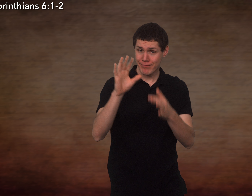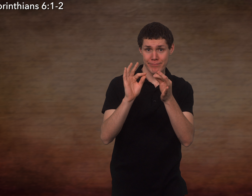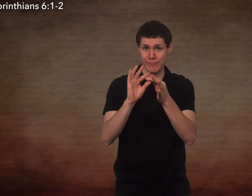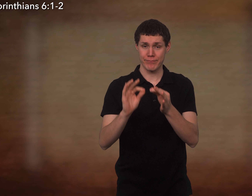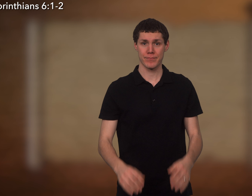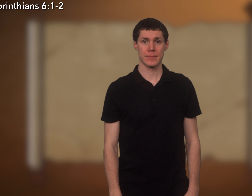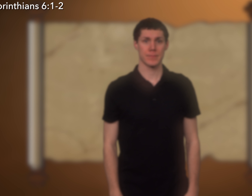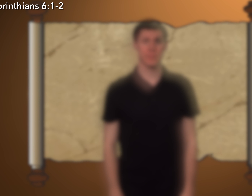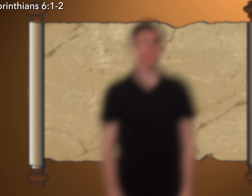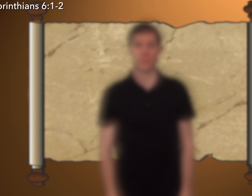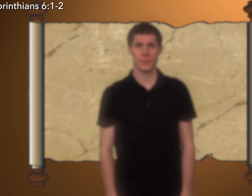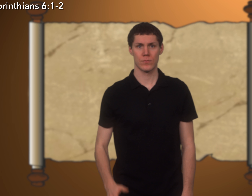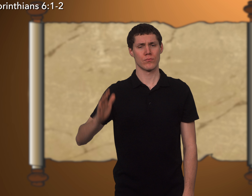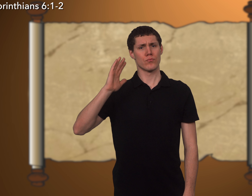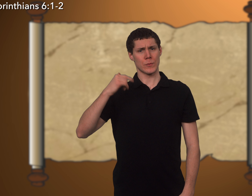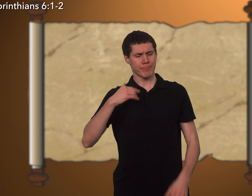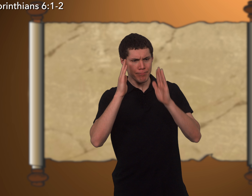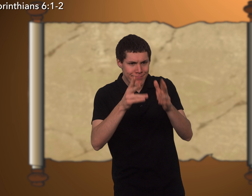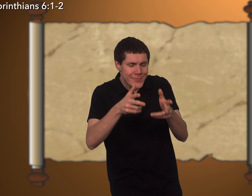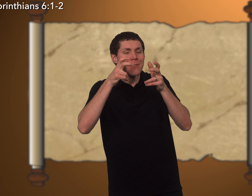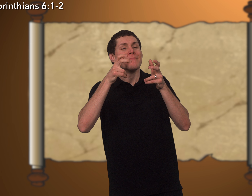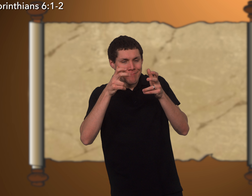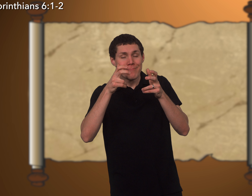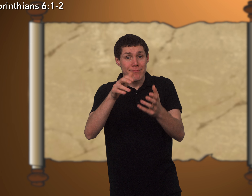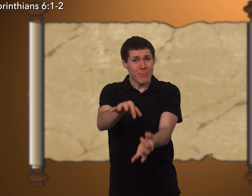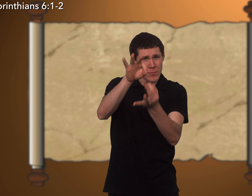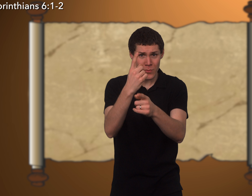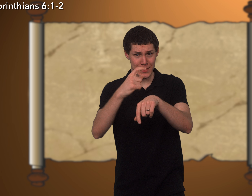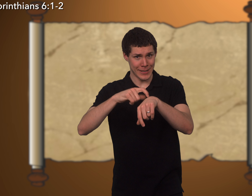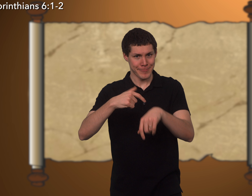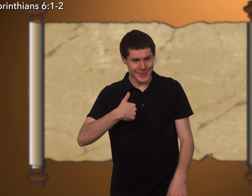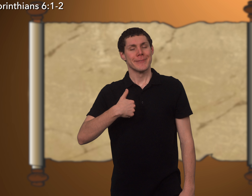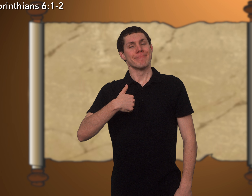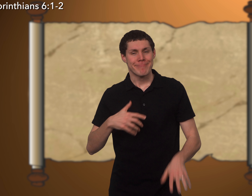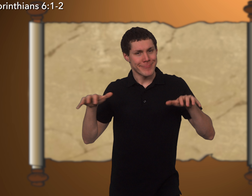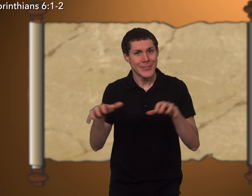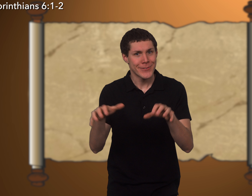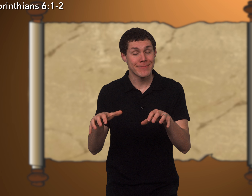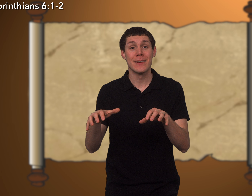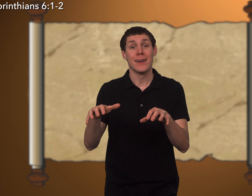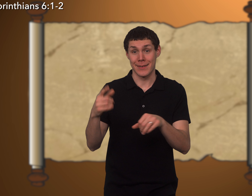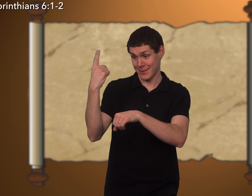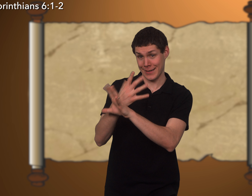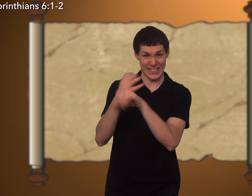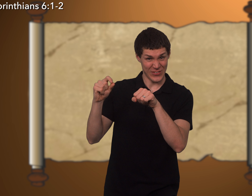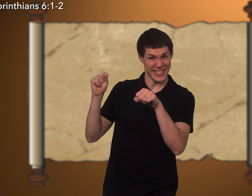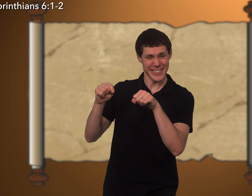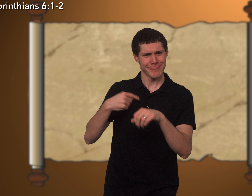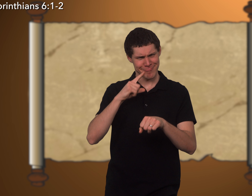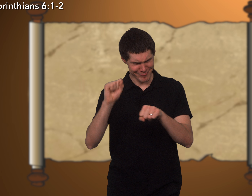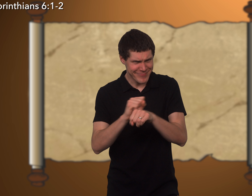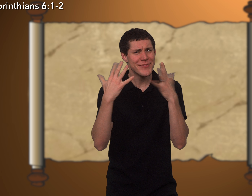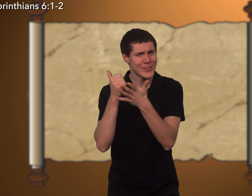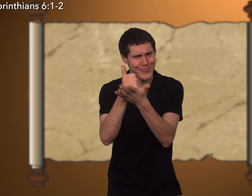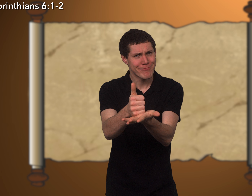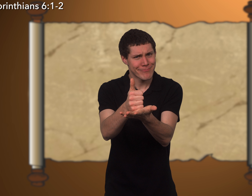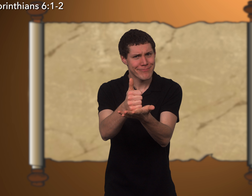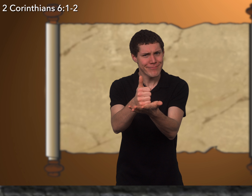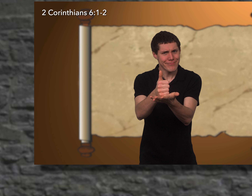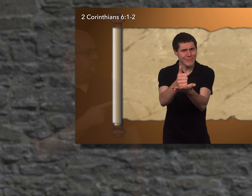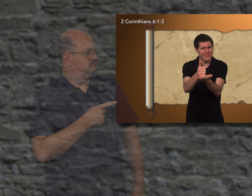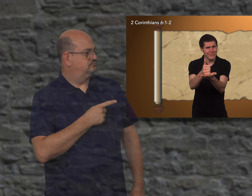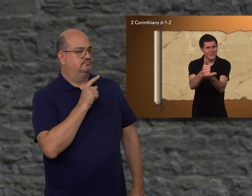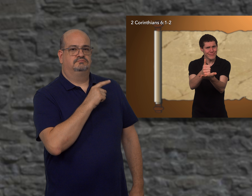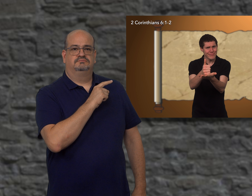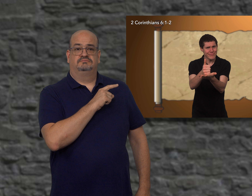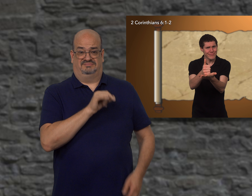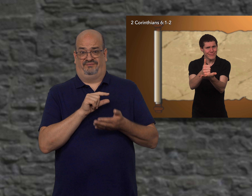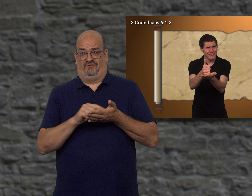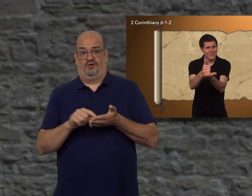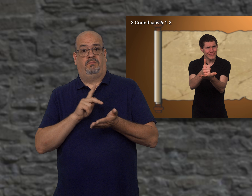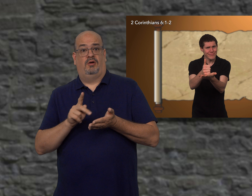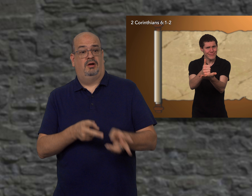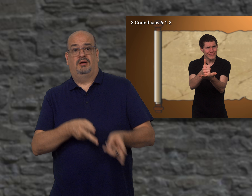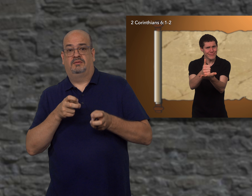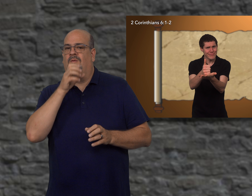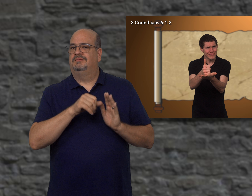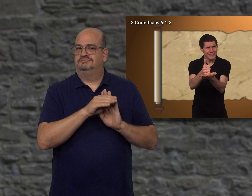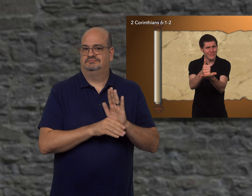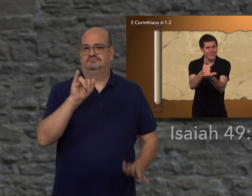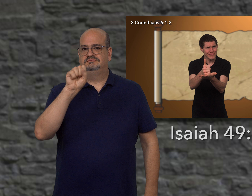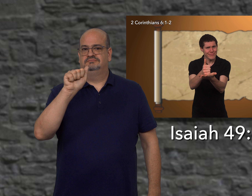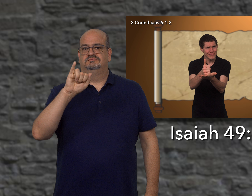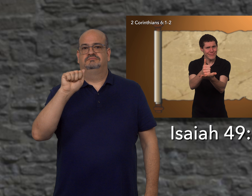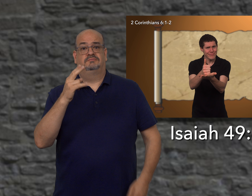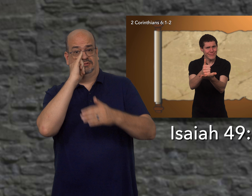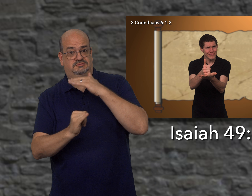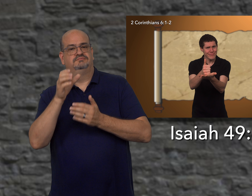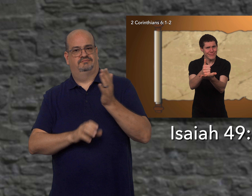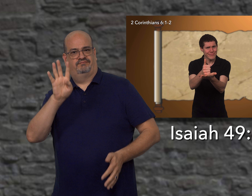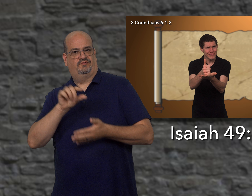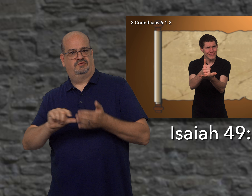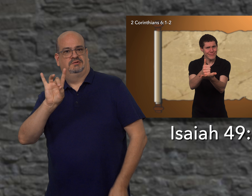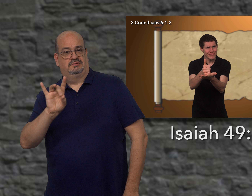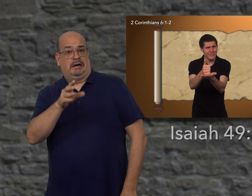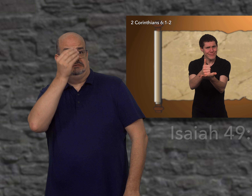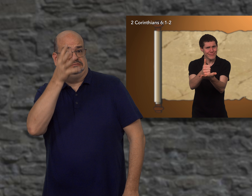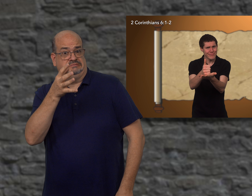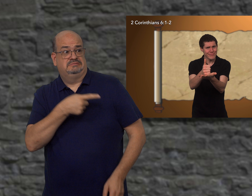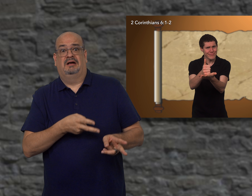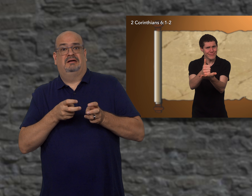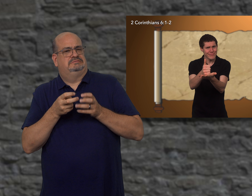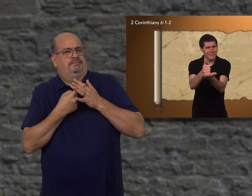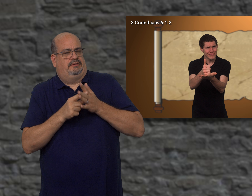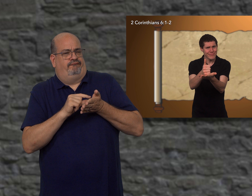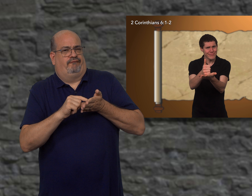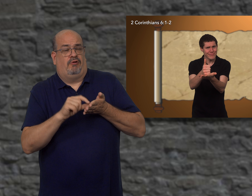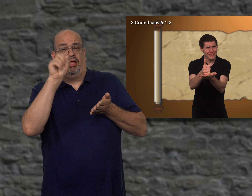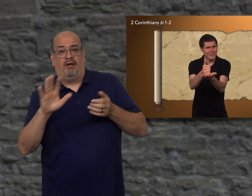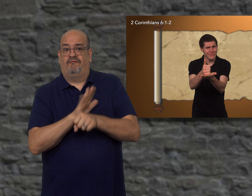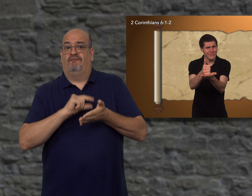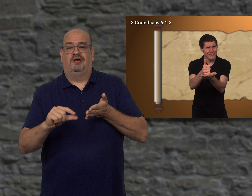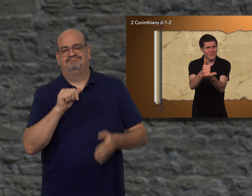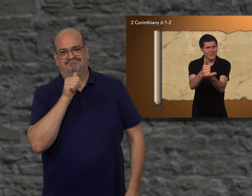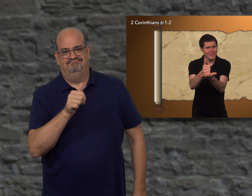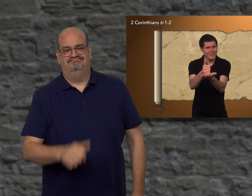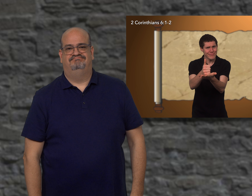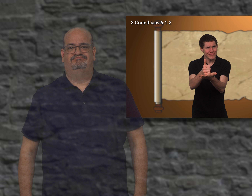For He says: “In the time of favor I heard you, and in the day of salvation I helped you.”